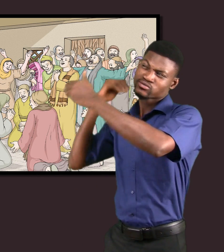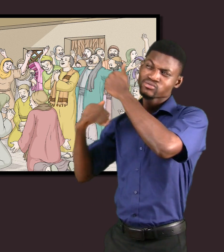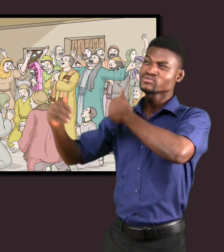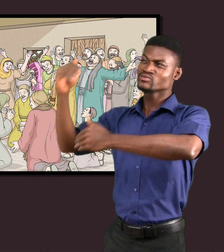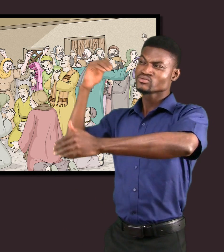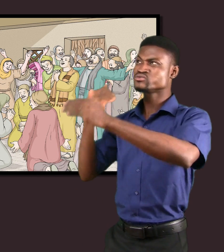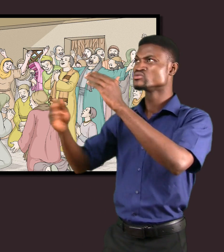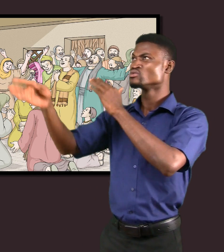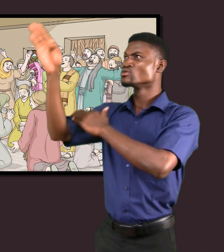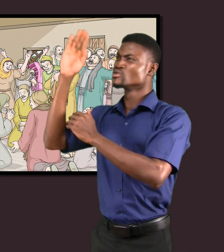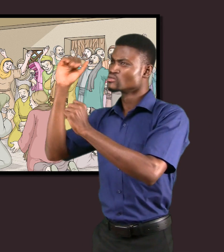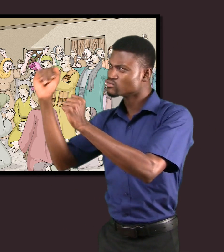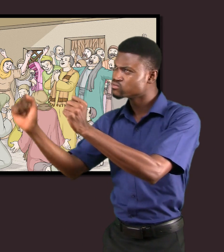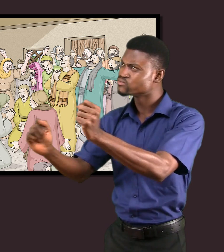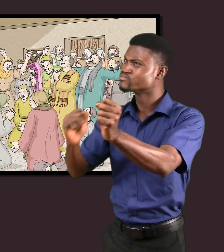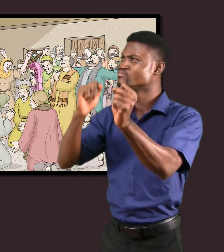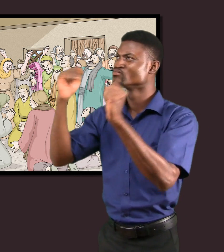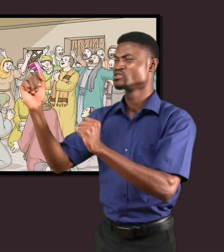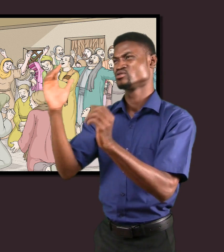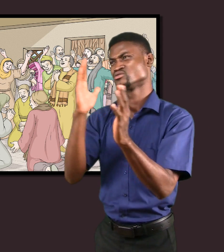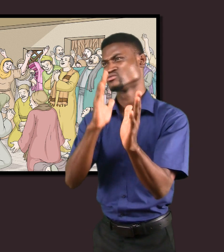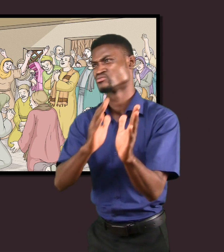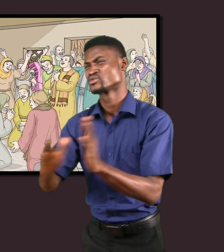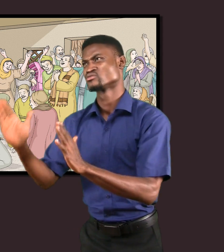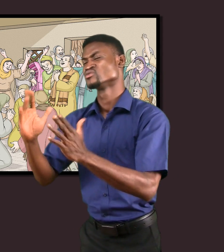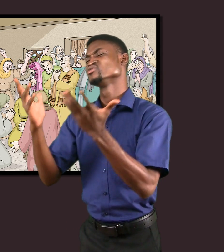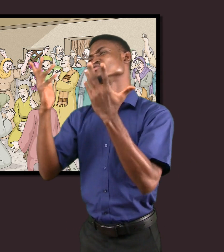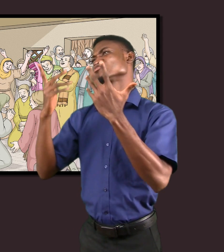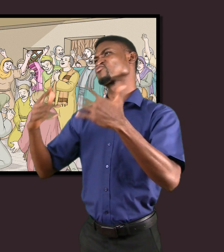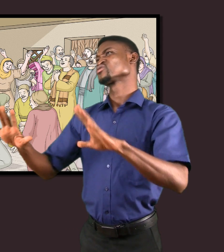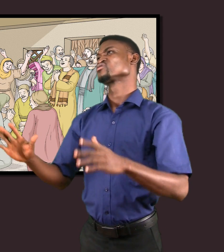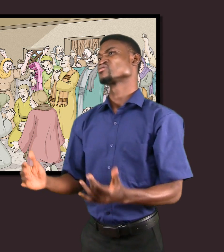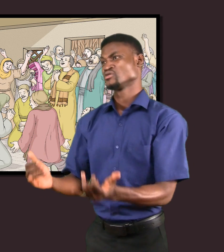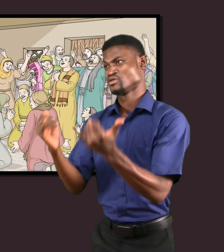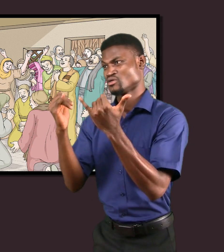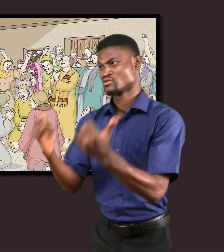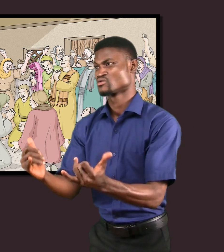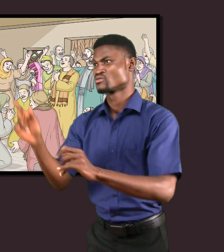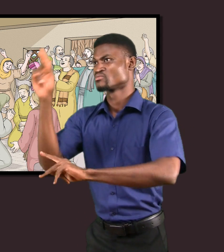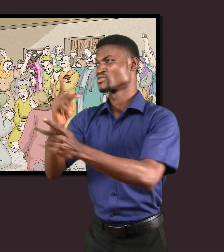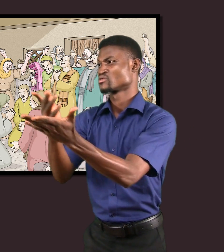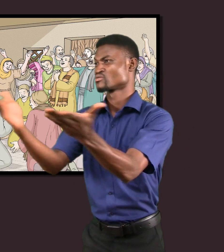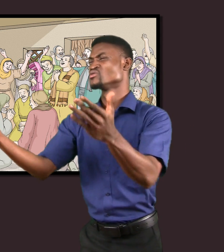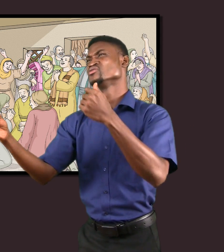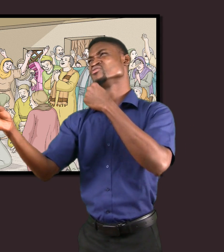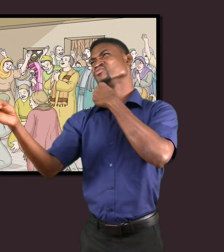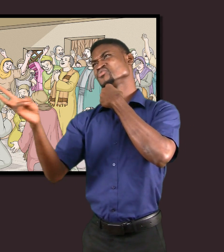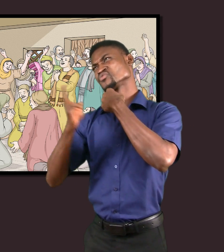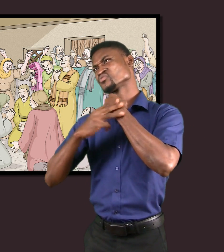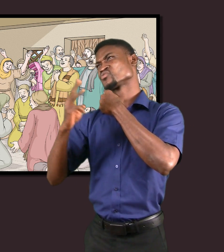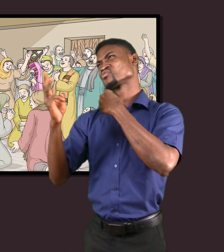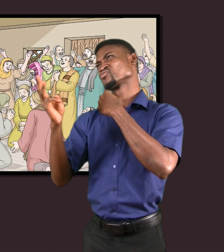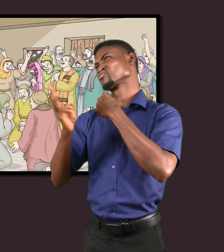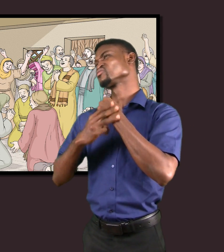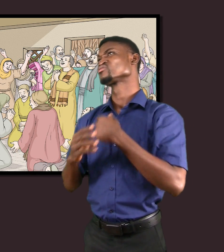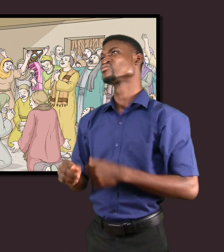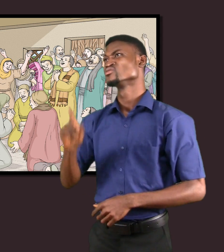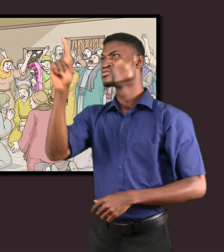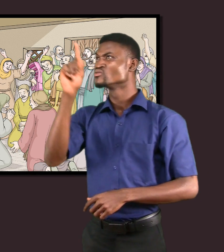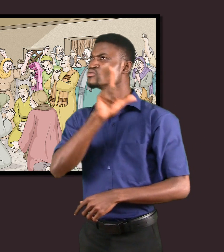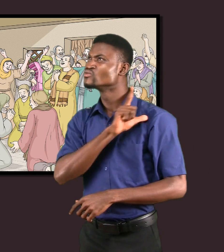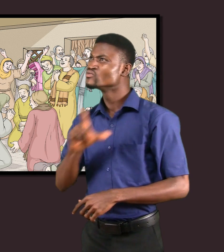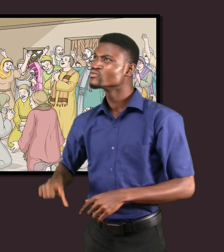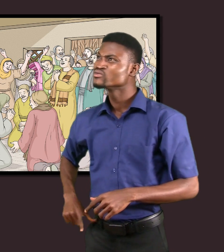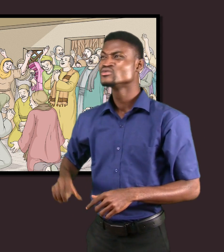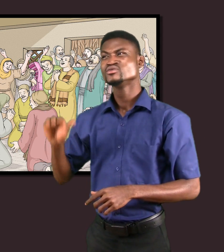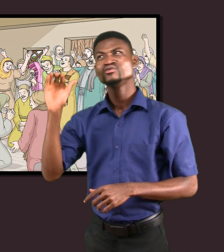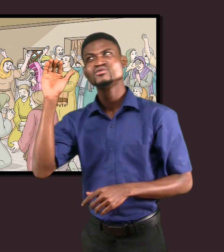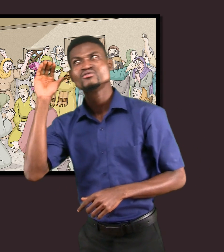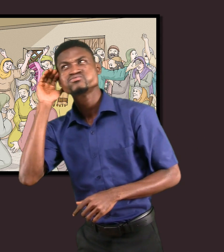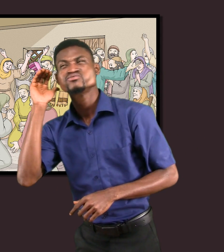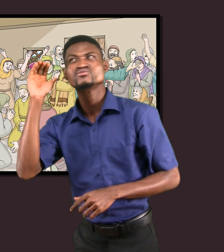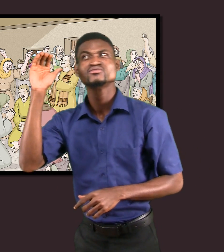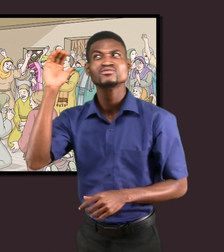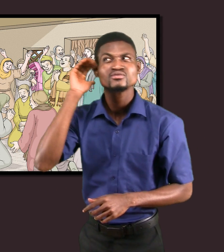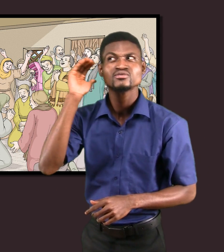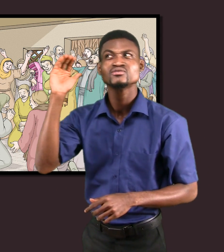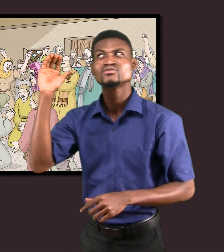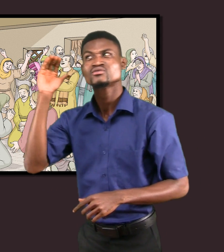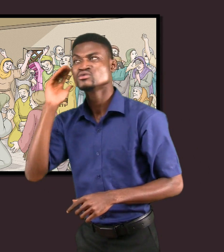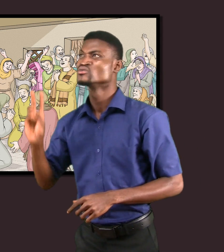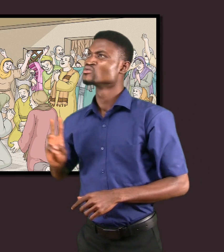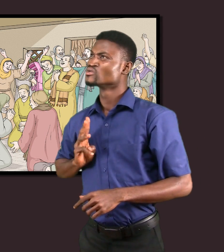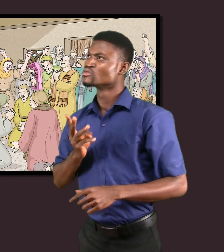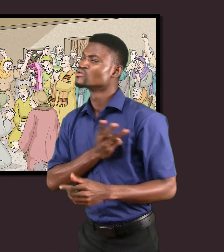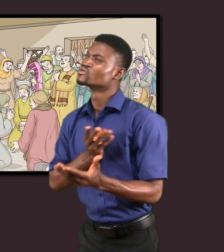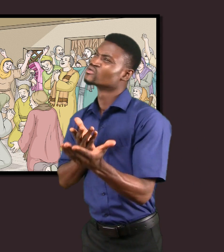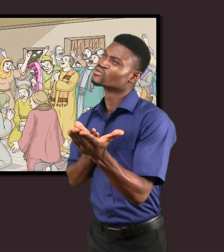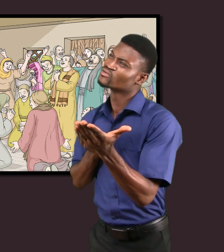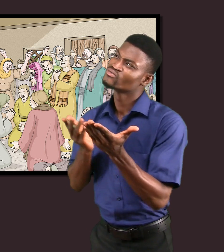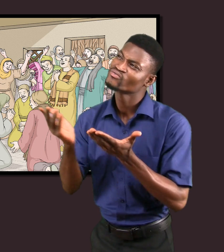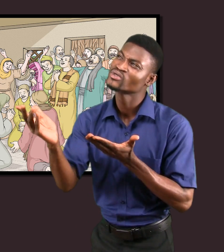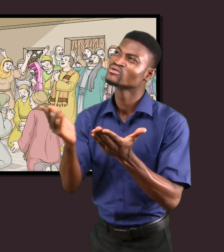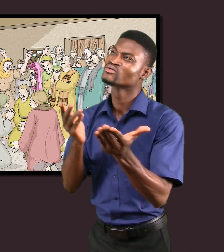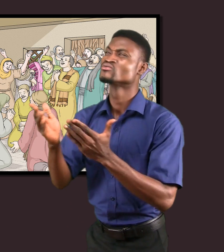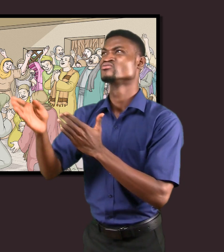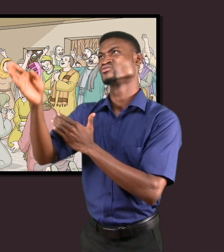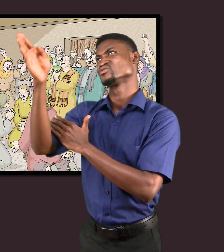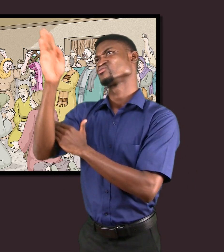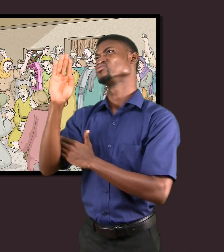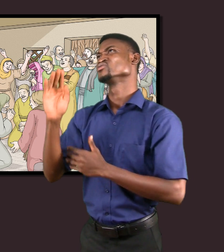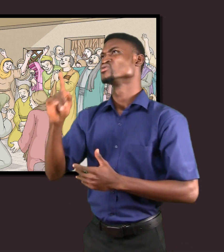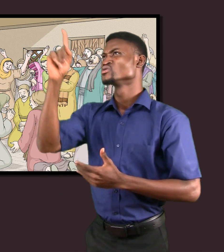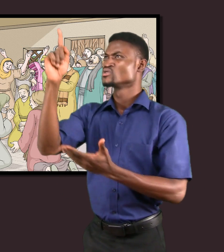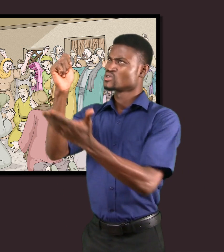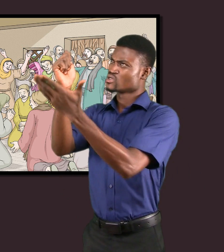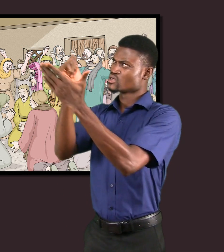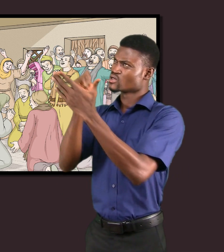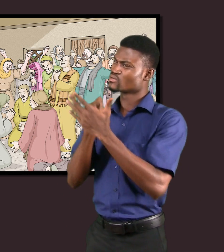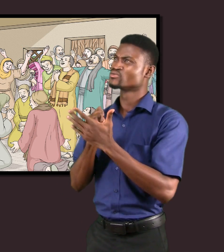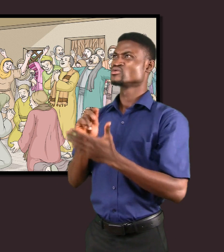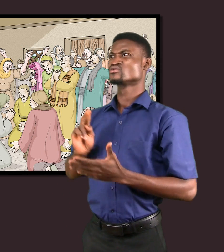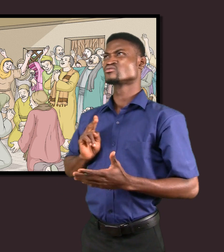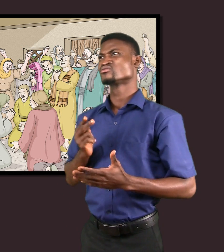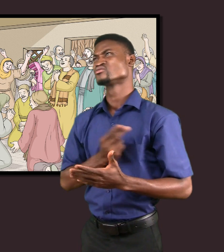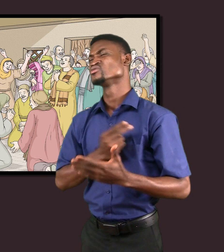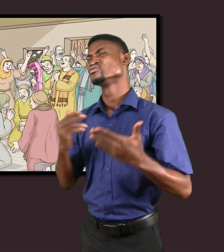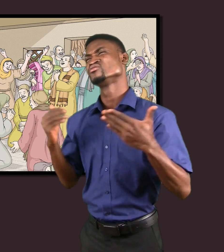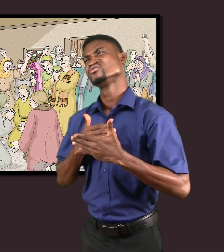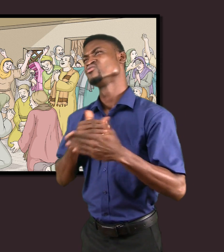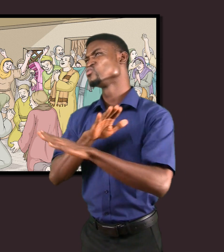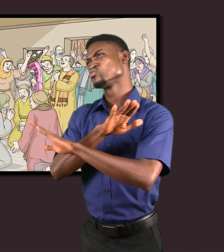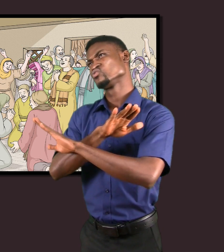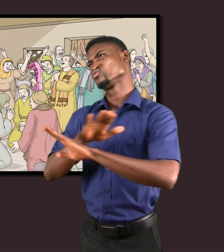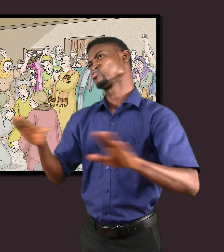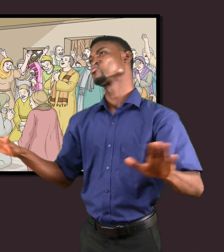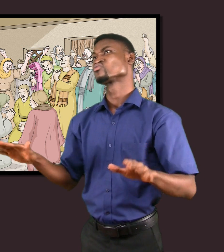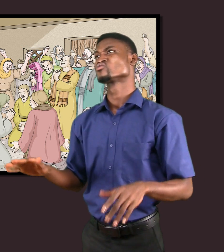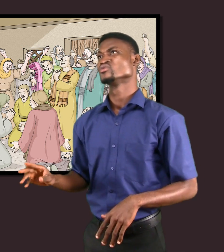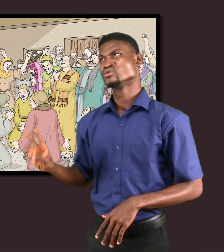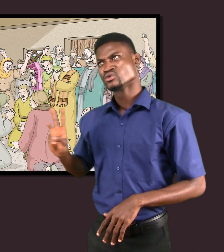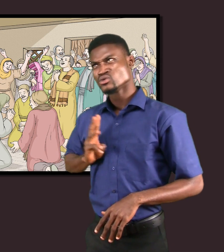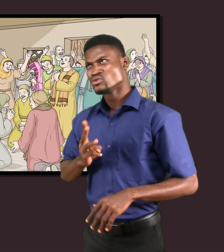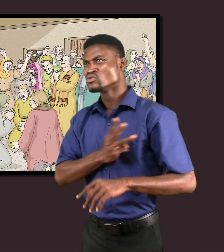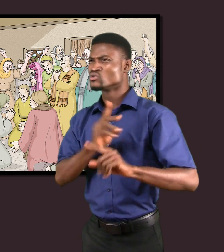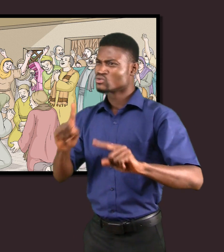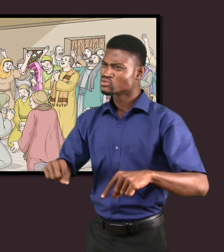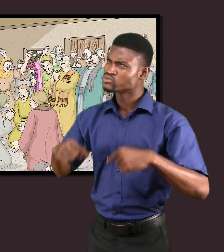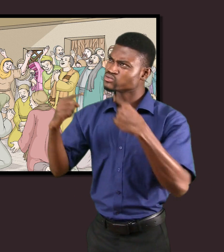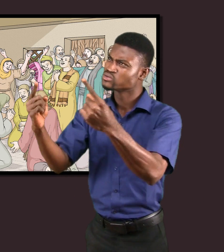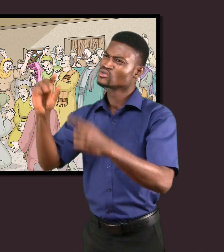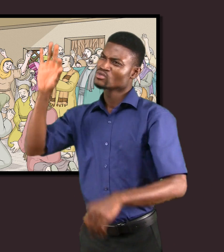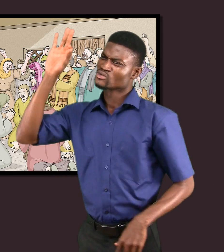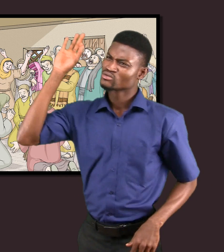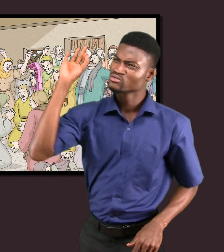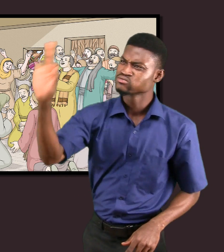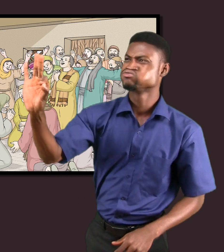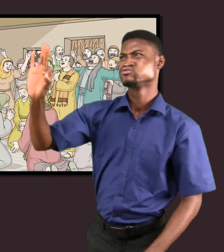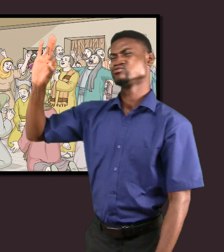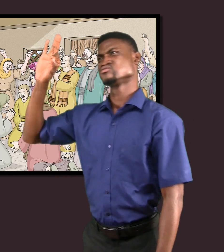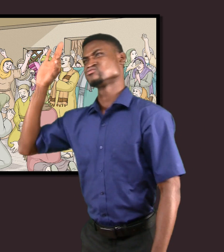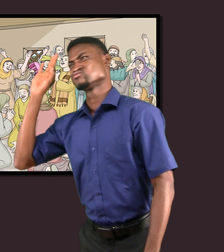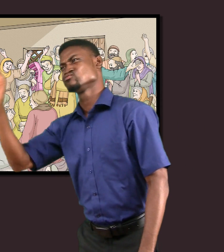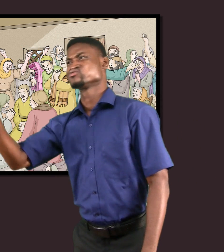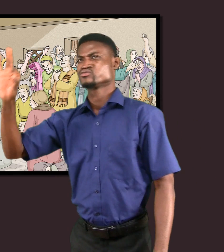They carried out what Your hand and will had decided beforehand would happen.